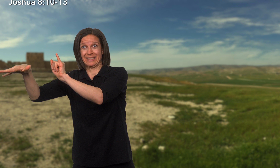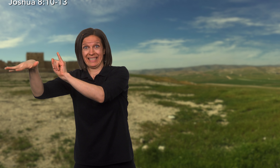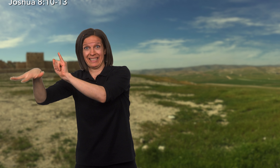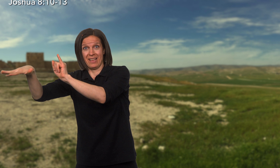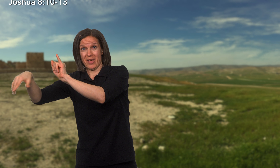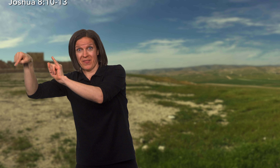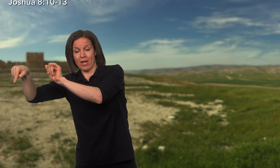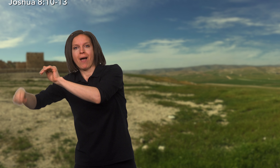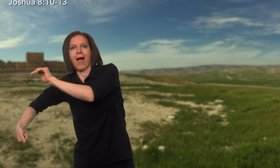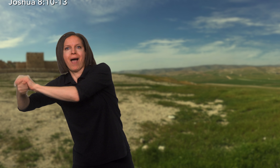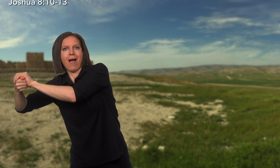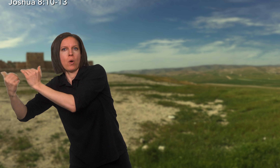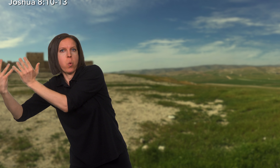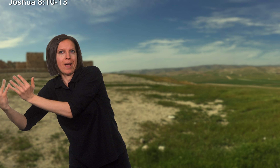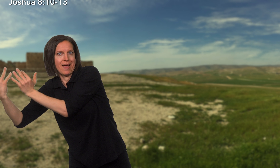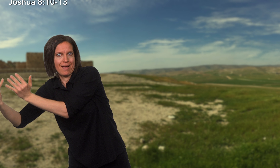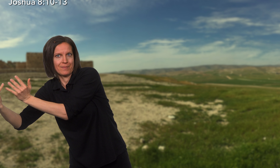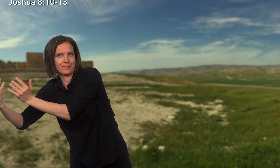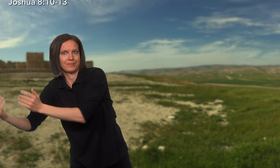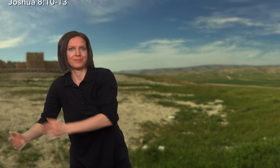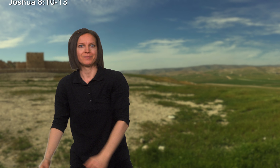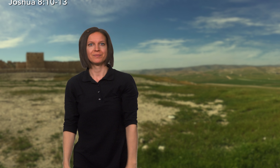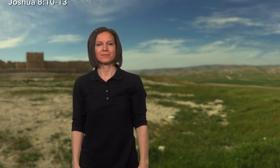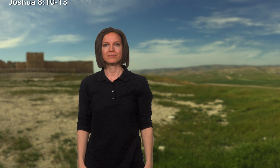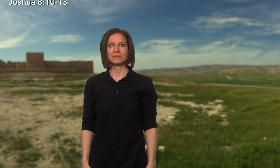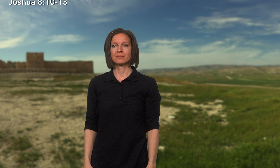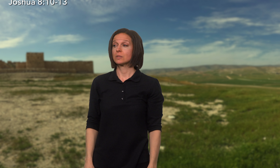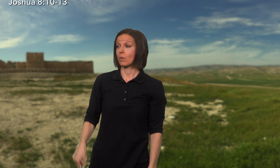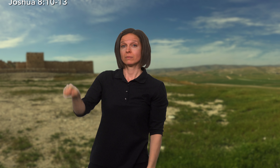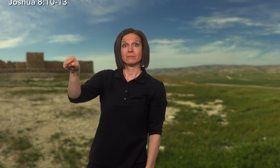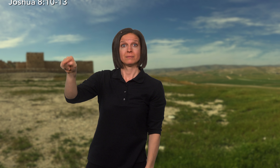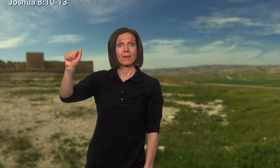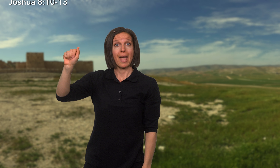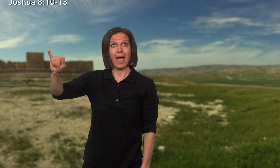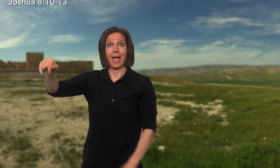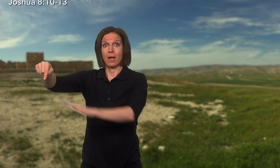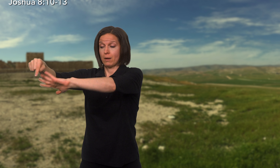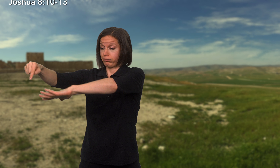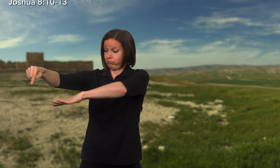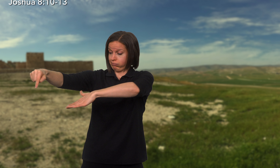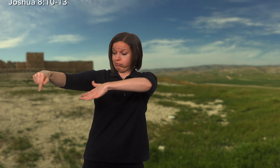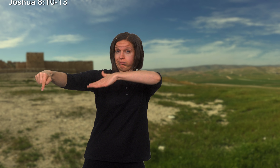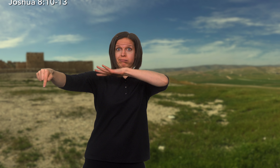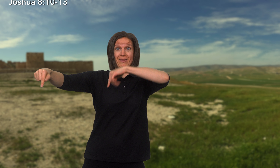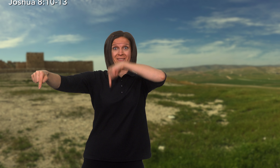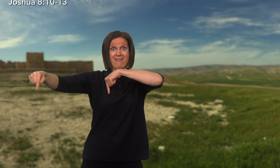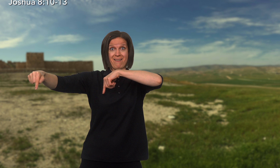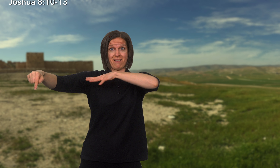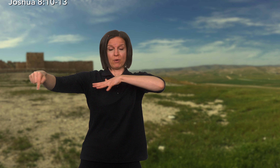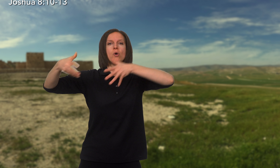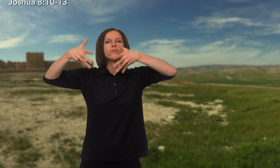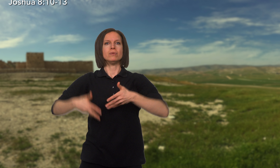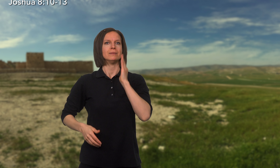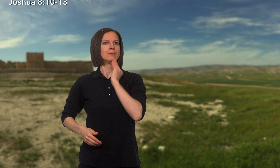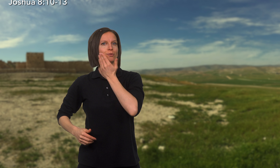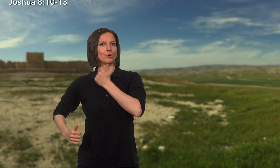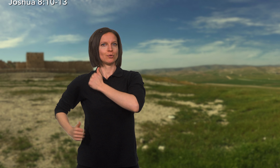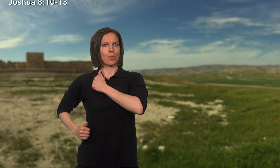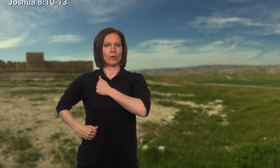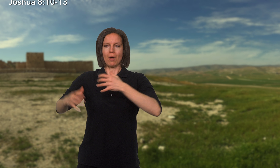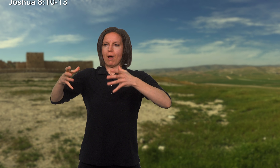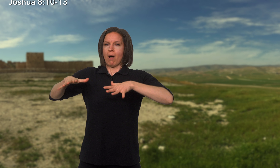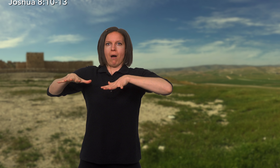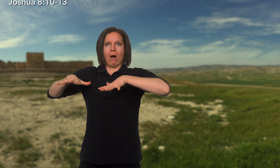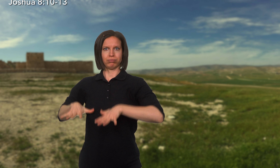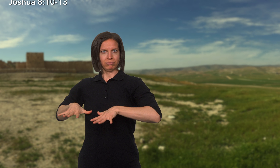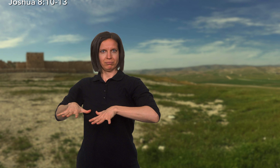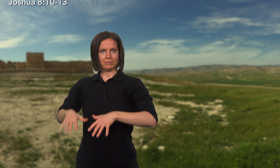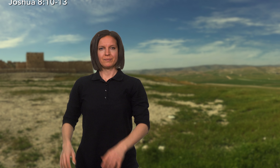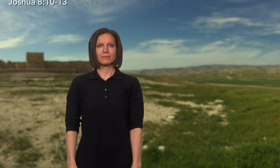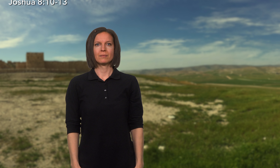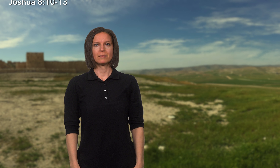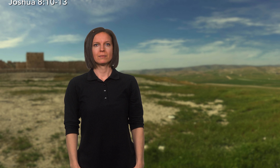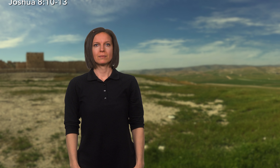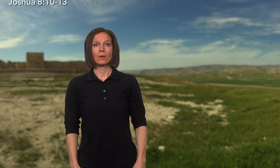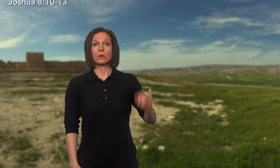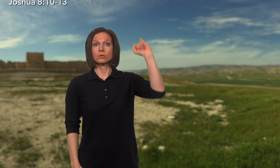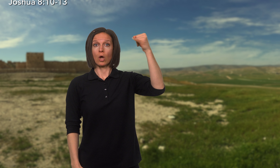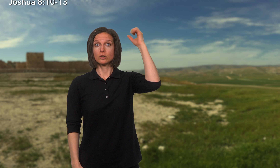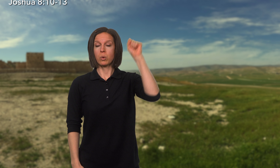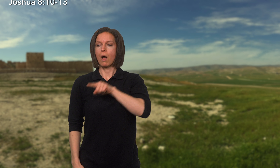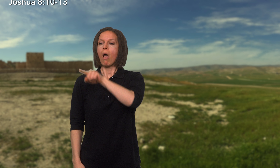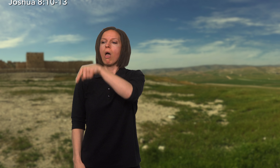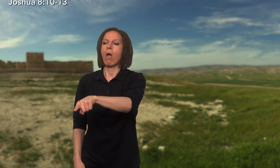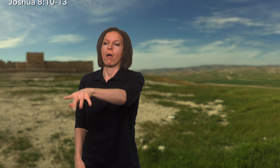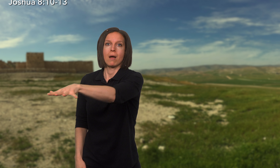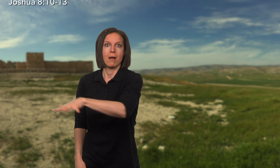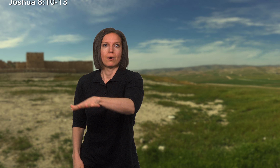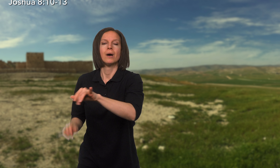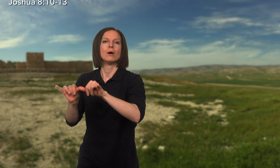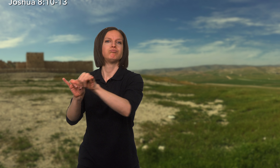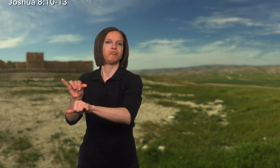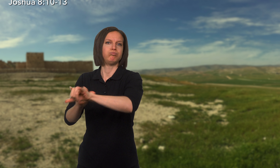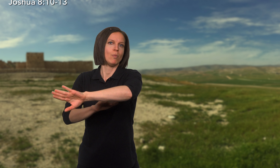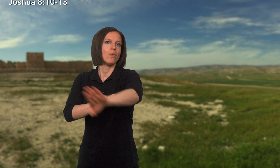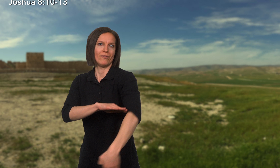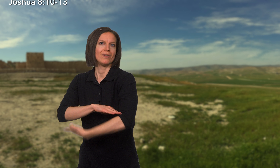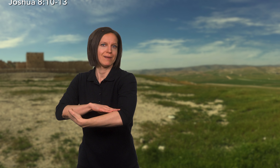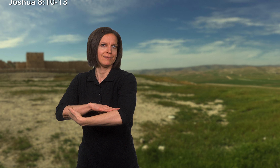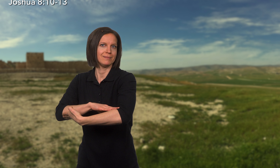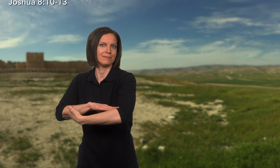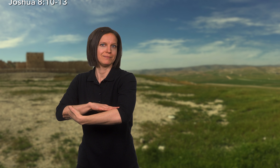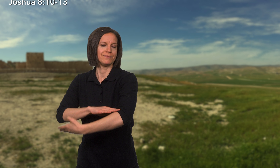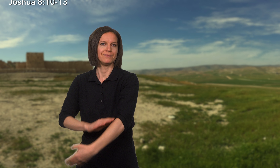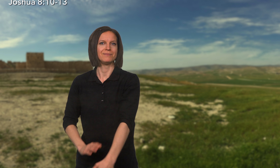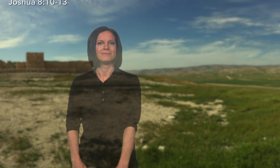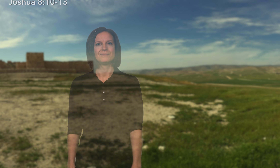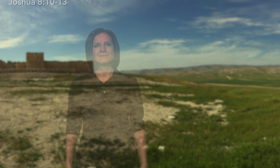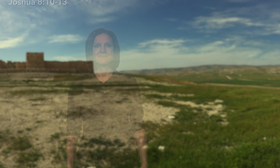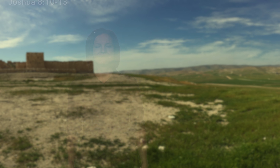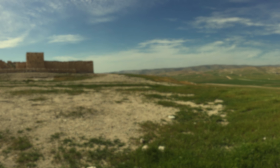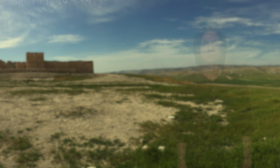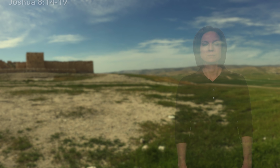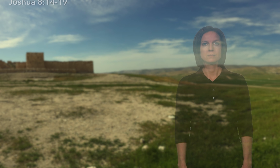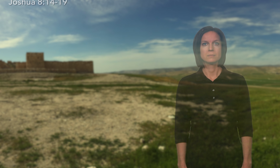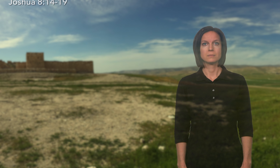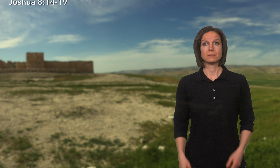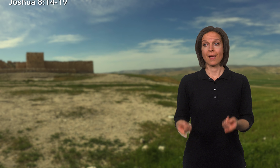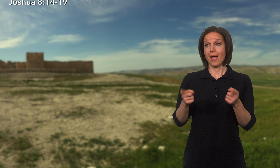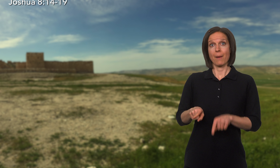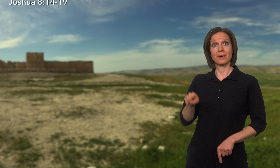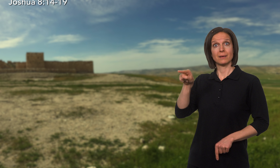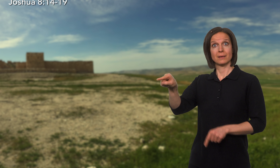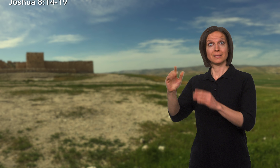So the forces were stationed with the main camp to the north of the city and the rear guard to the west of the city. And that night Joshua went into the valley.